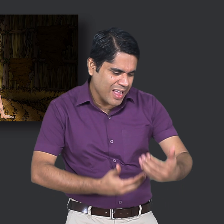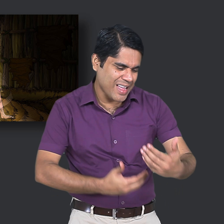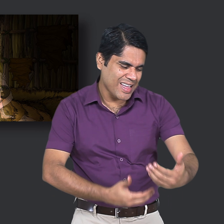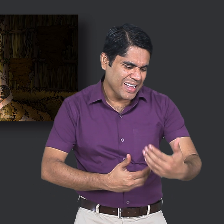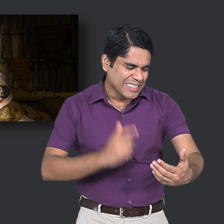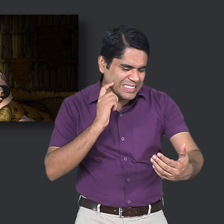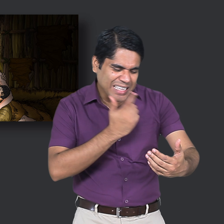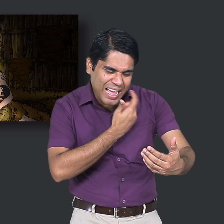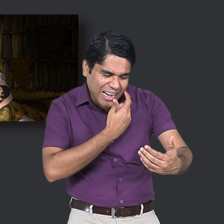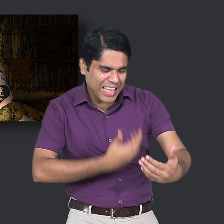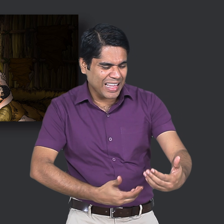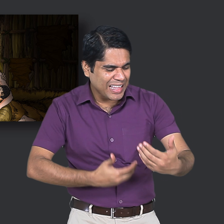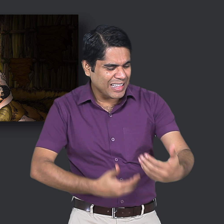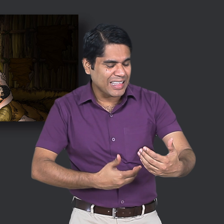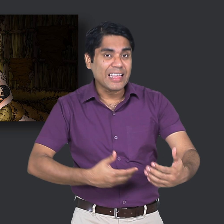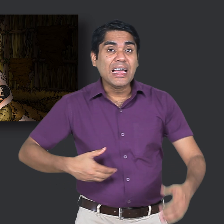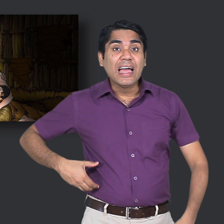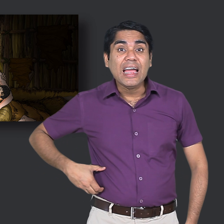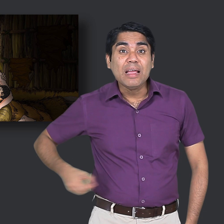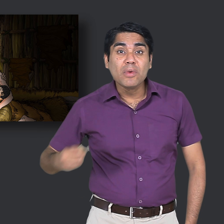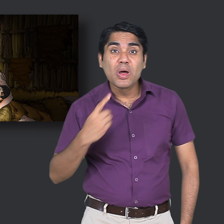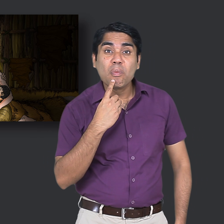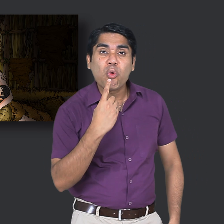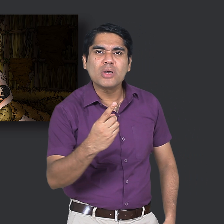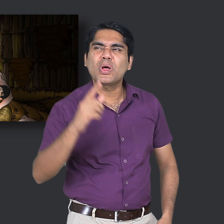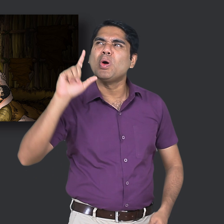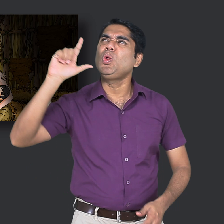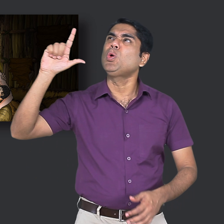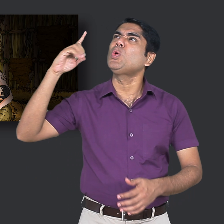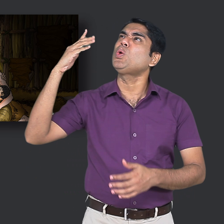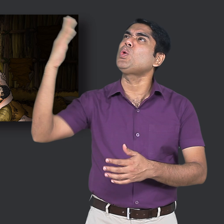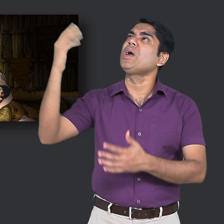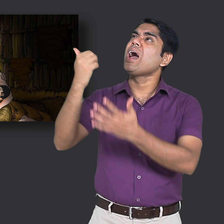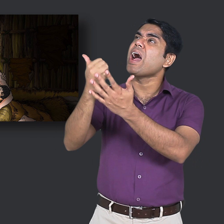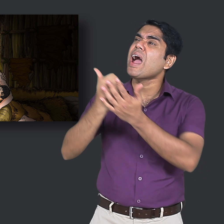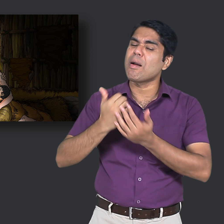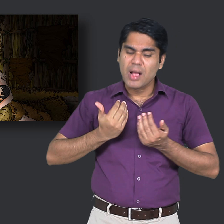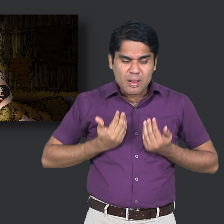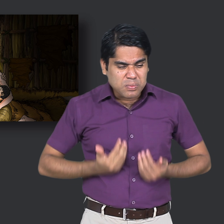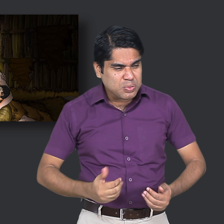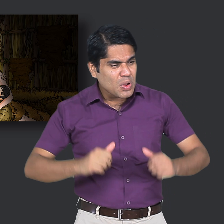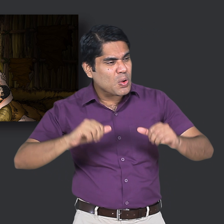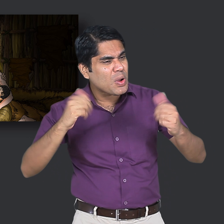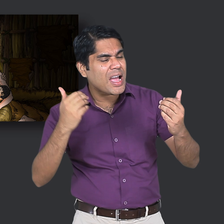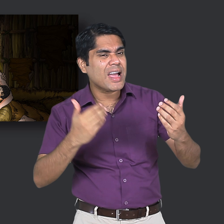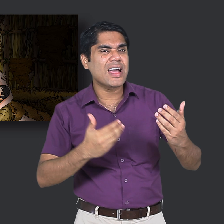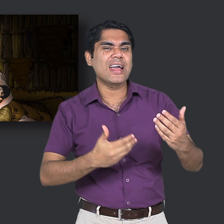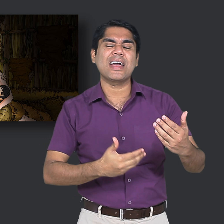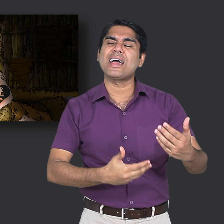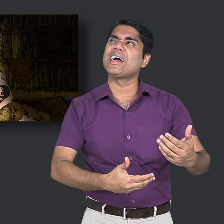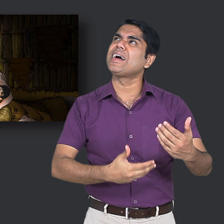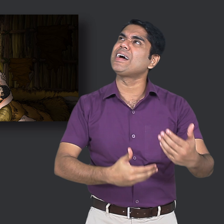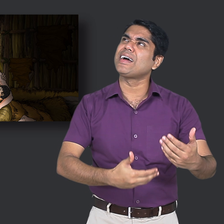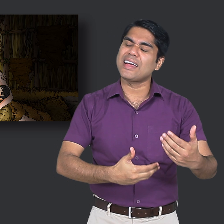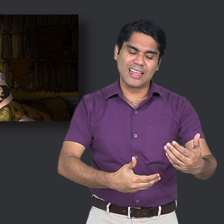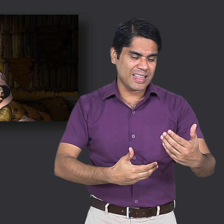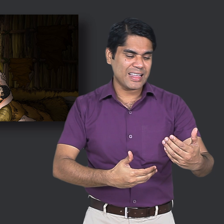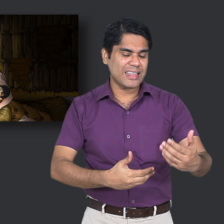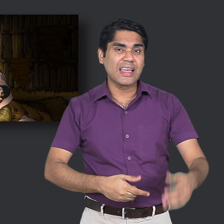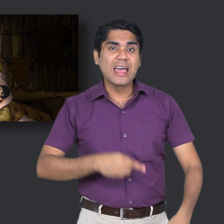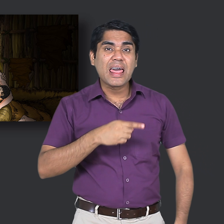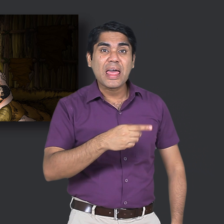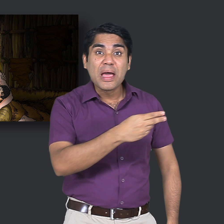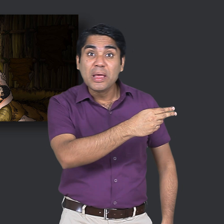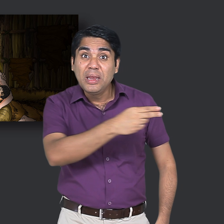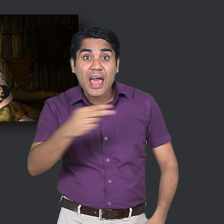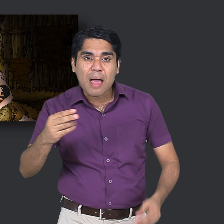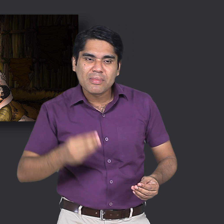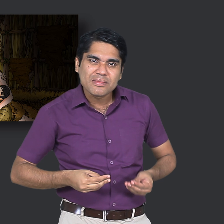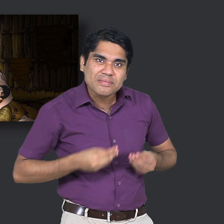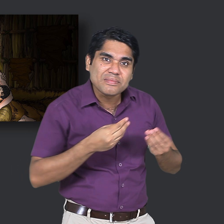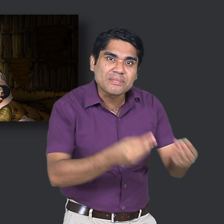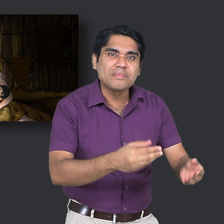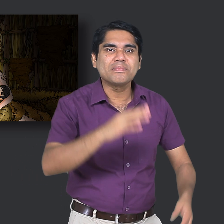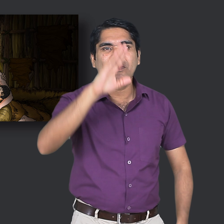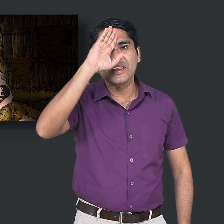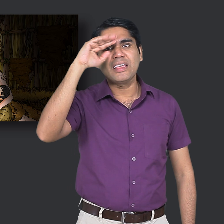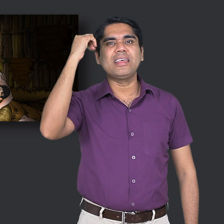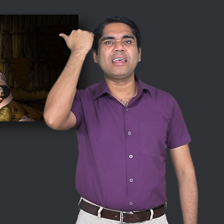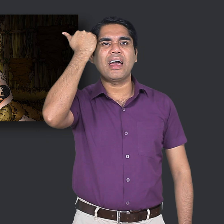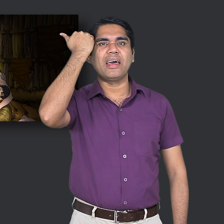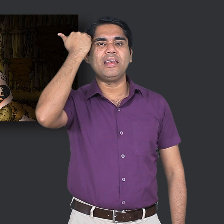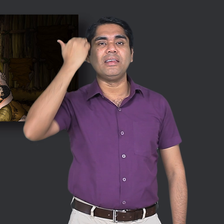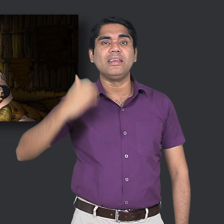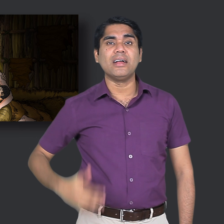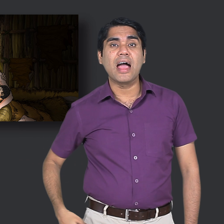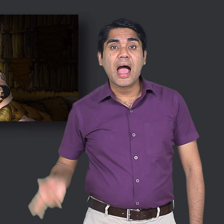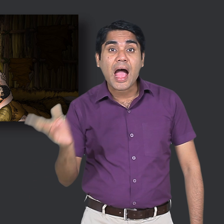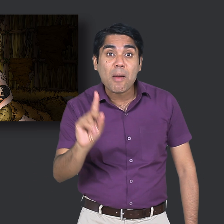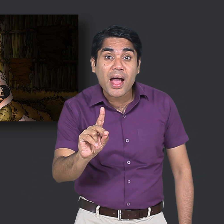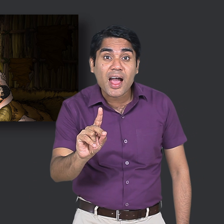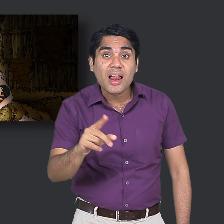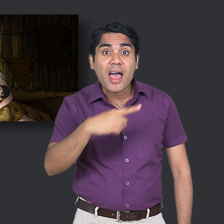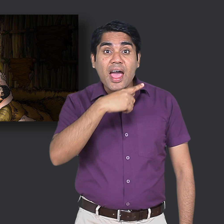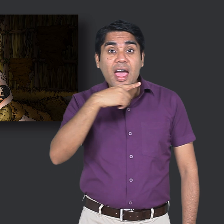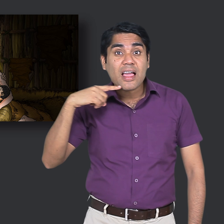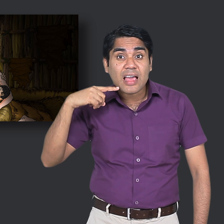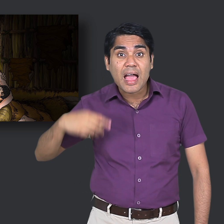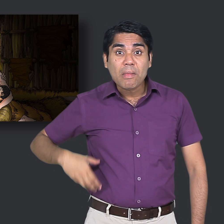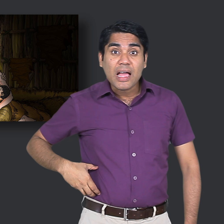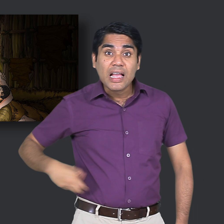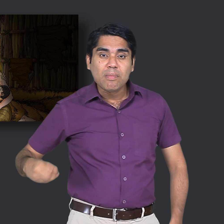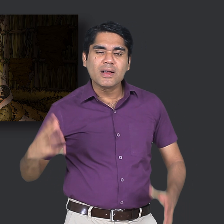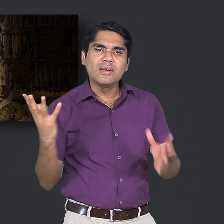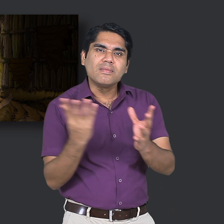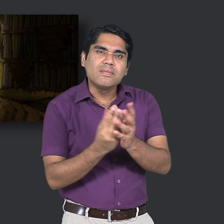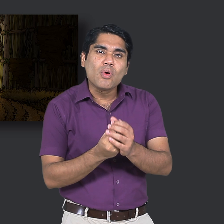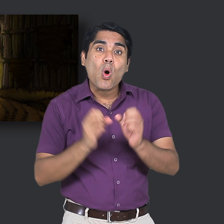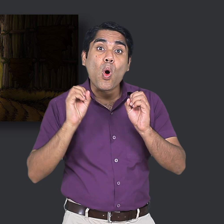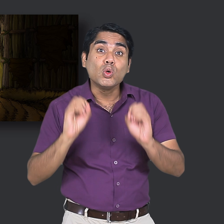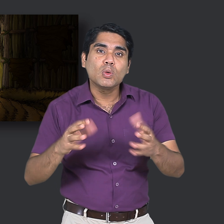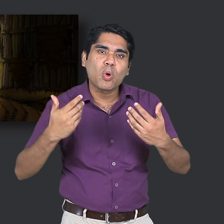“With the help of the LORD I have brought forth a man,” she said.